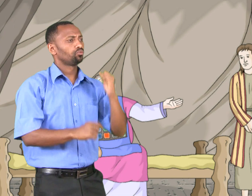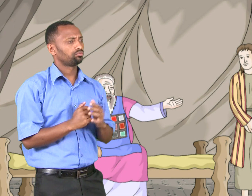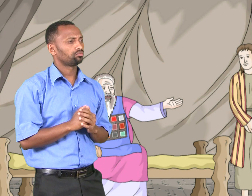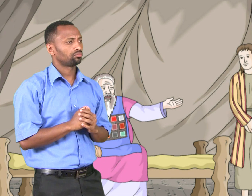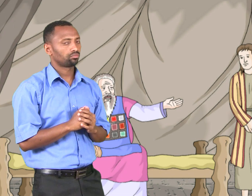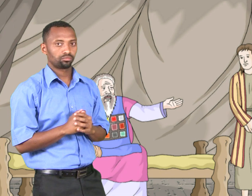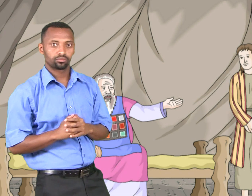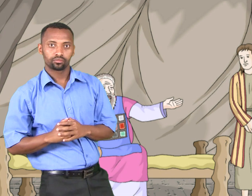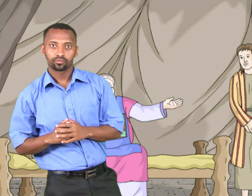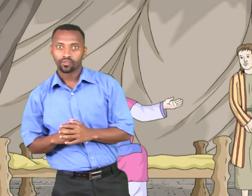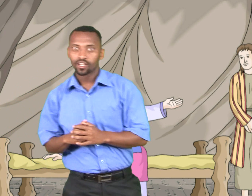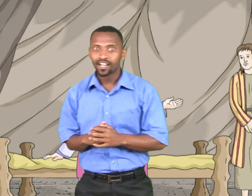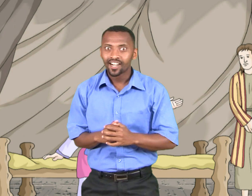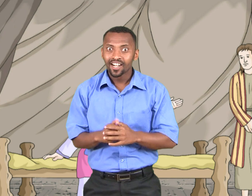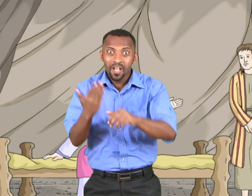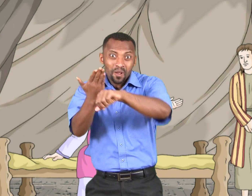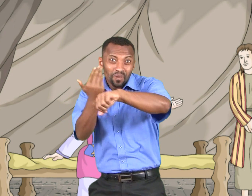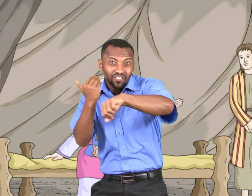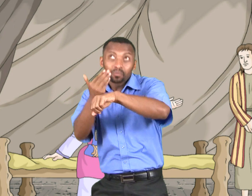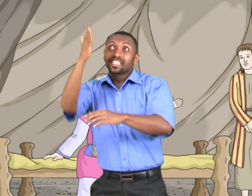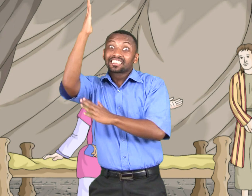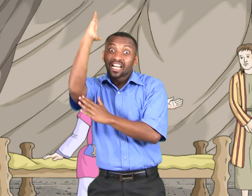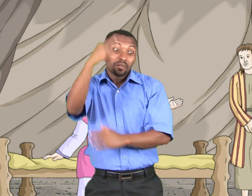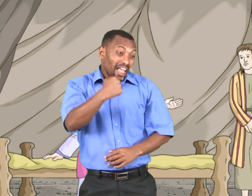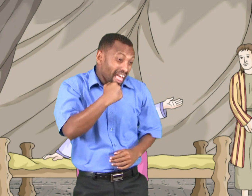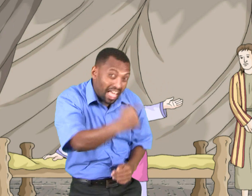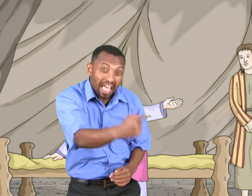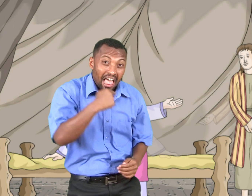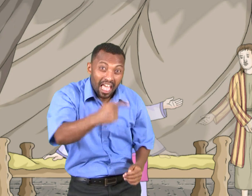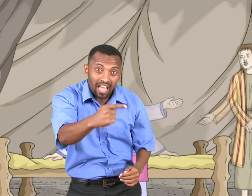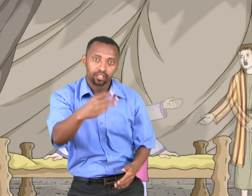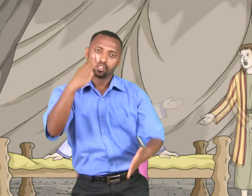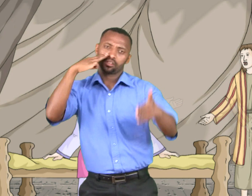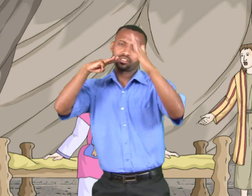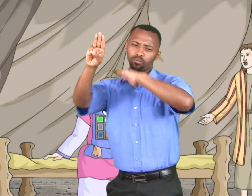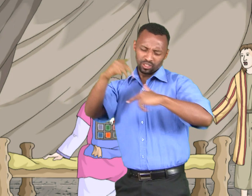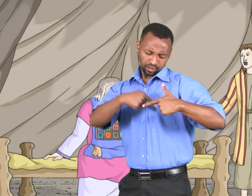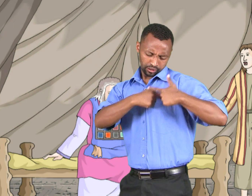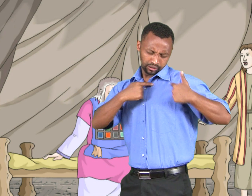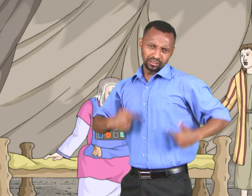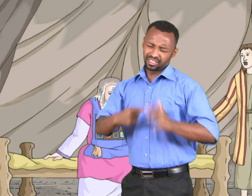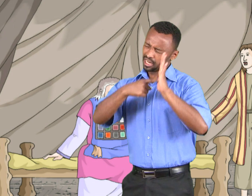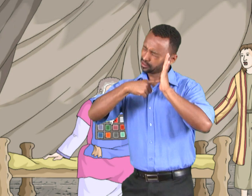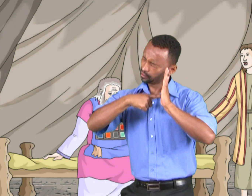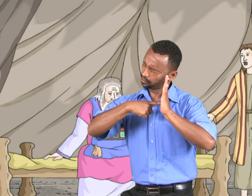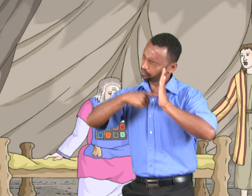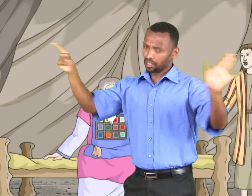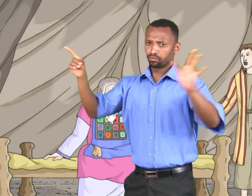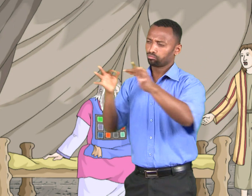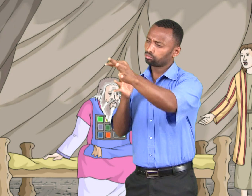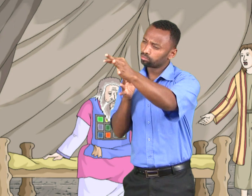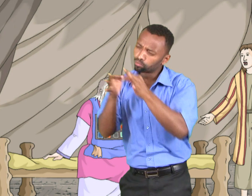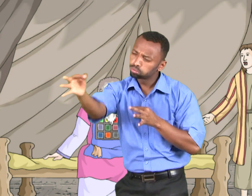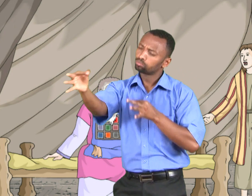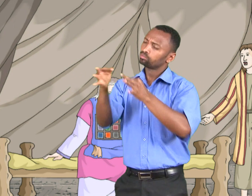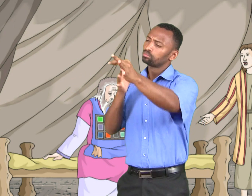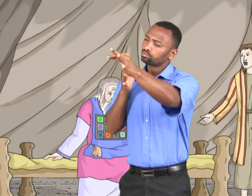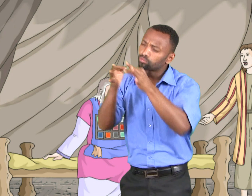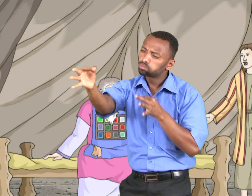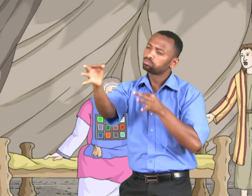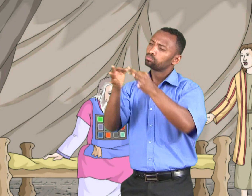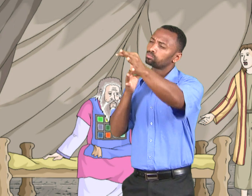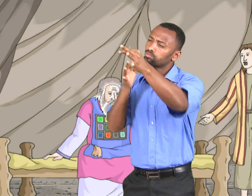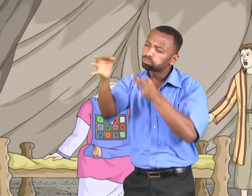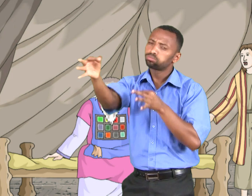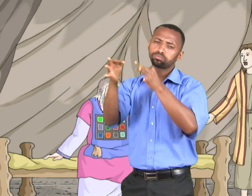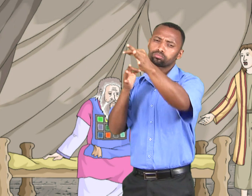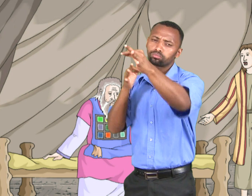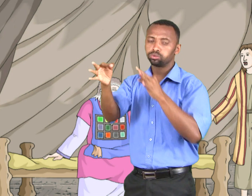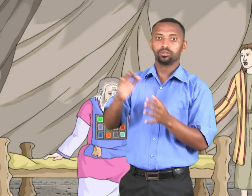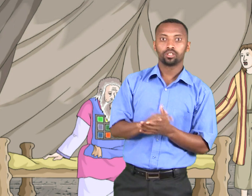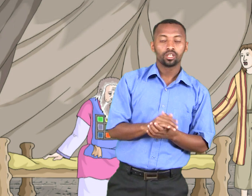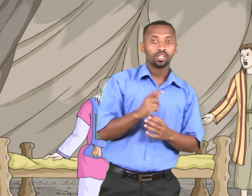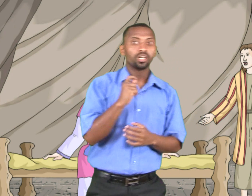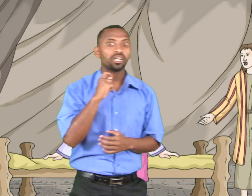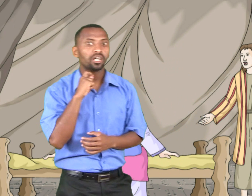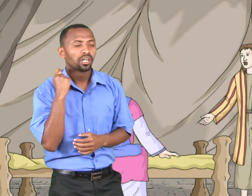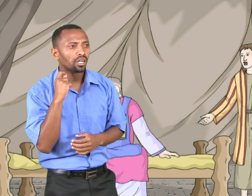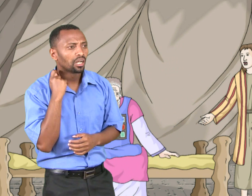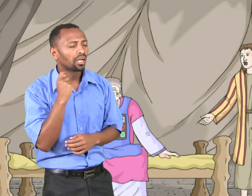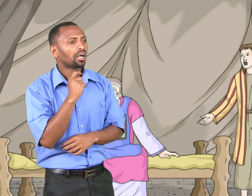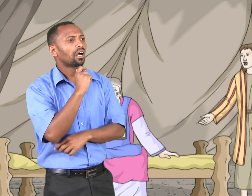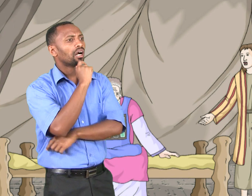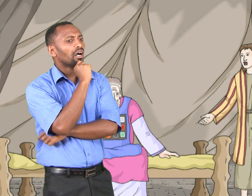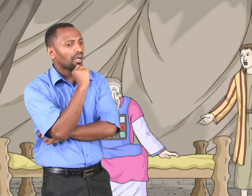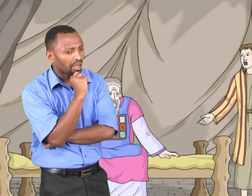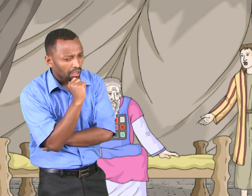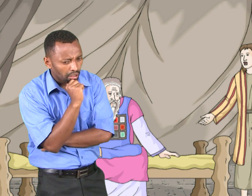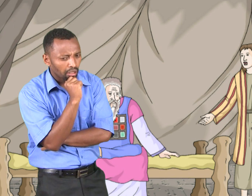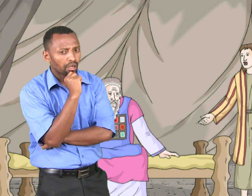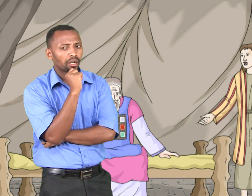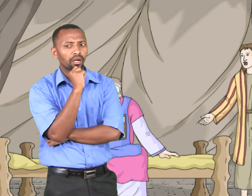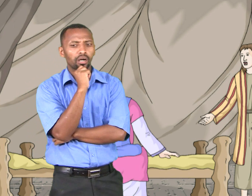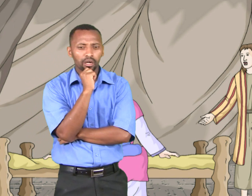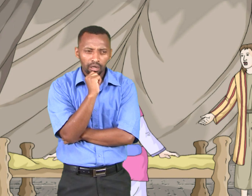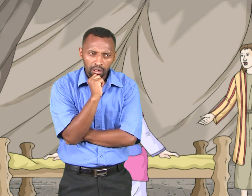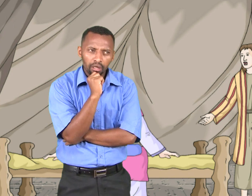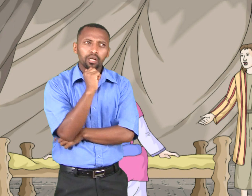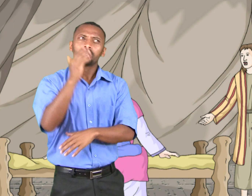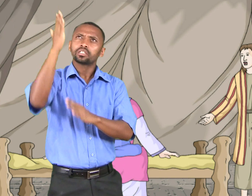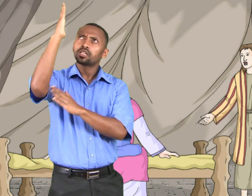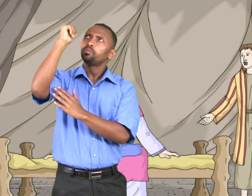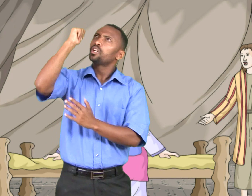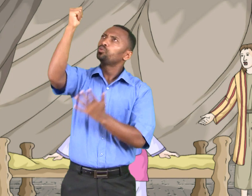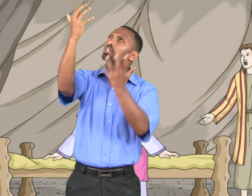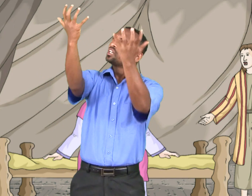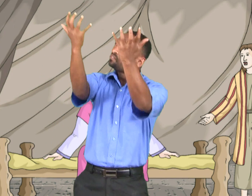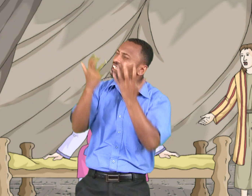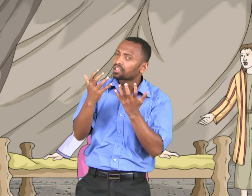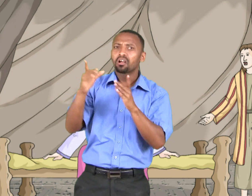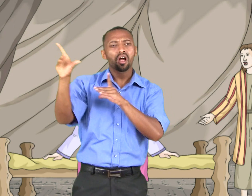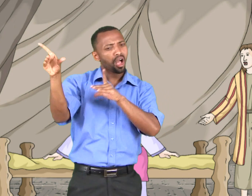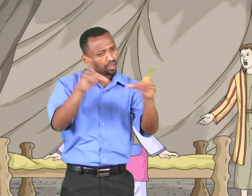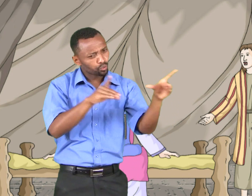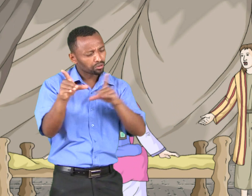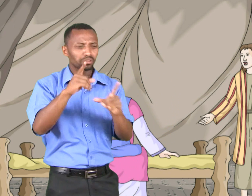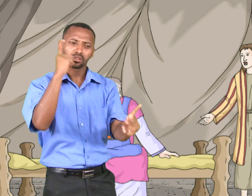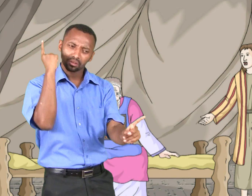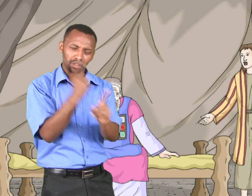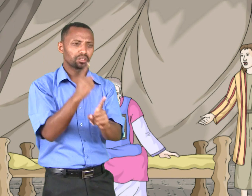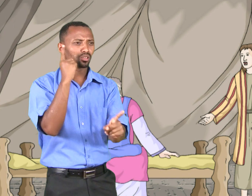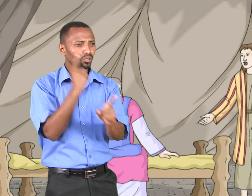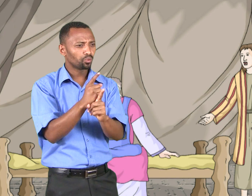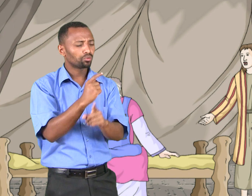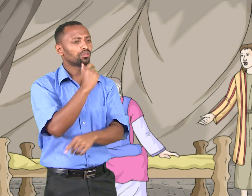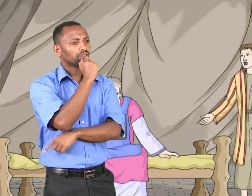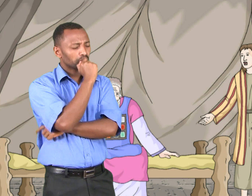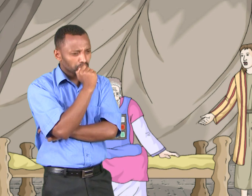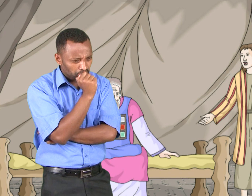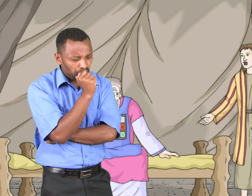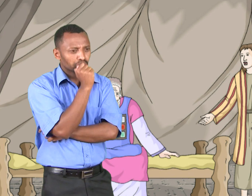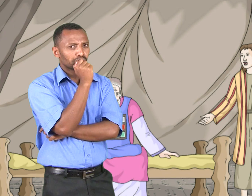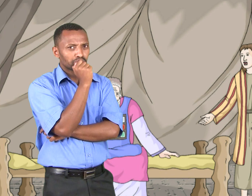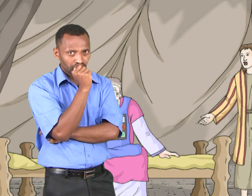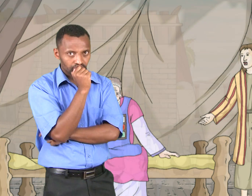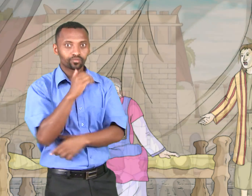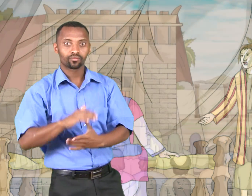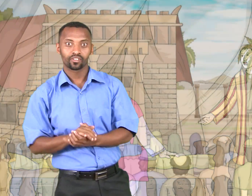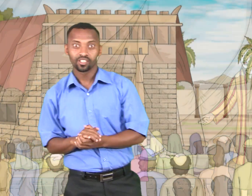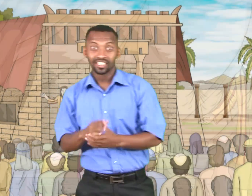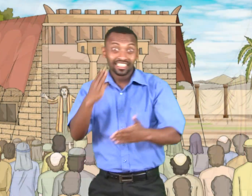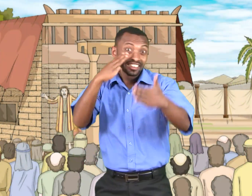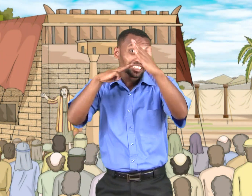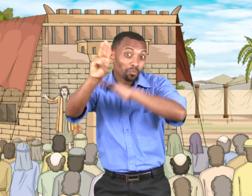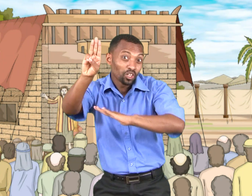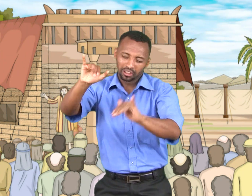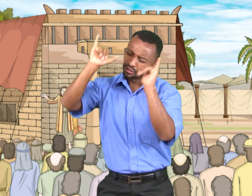So Samuel told him everything and did not hide a thing from him. “He is the LORD,” replied Eli. “Let Him do what is good in His eyes.”